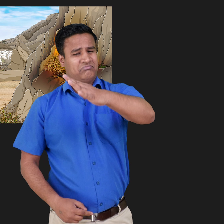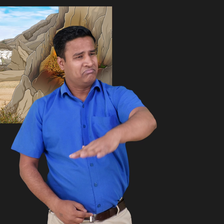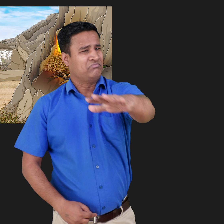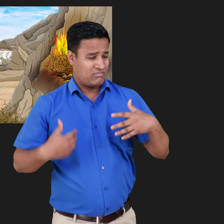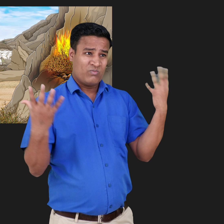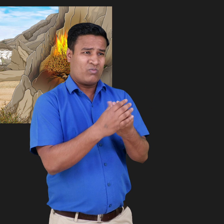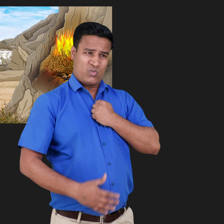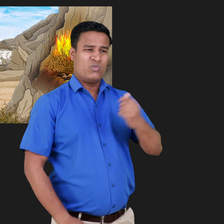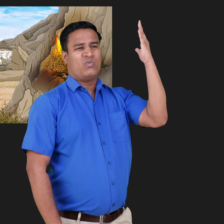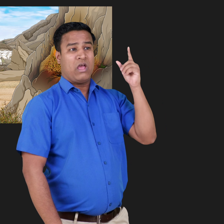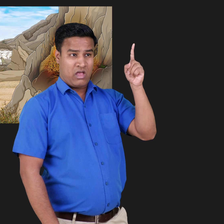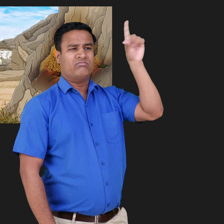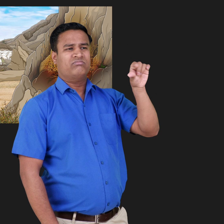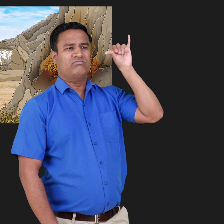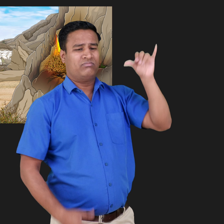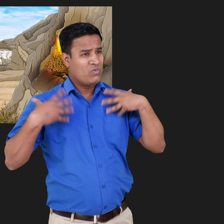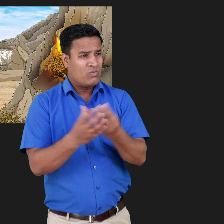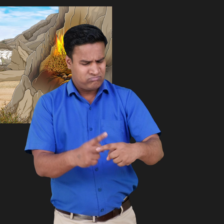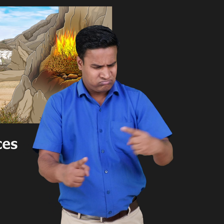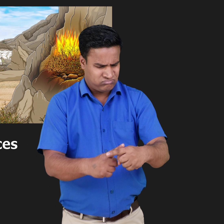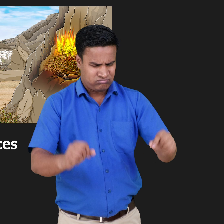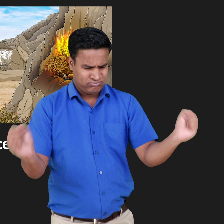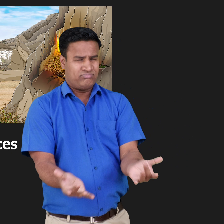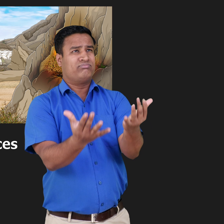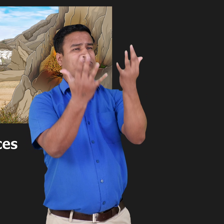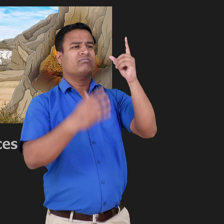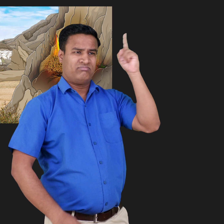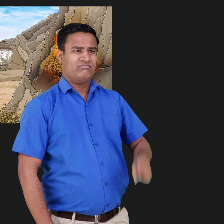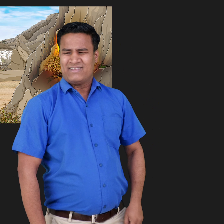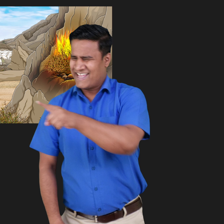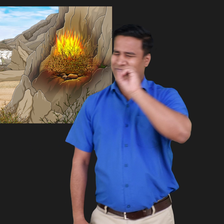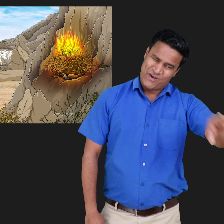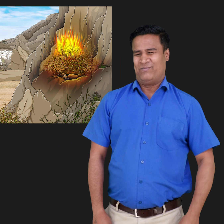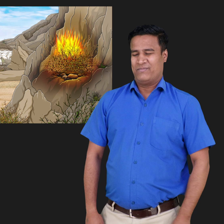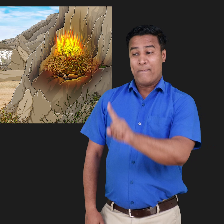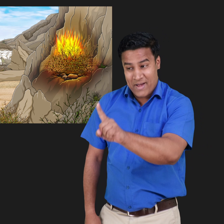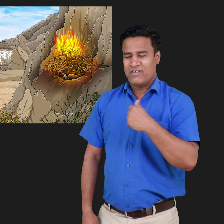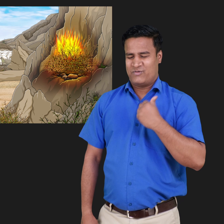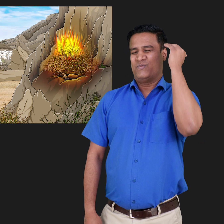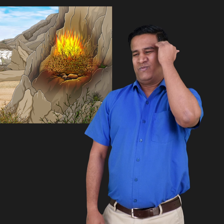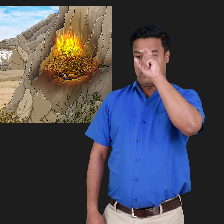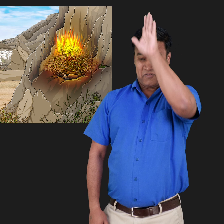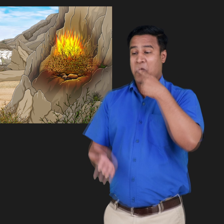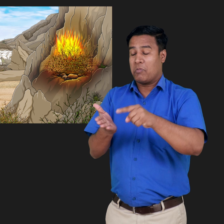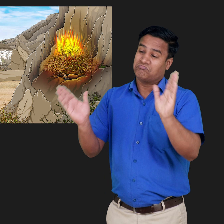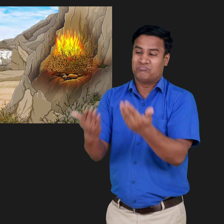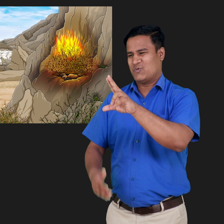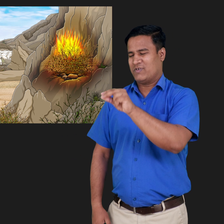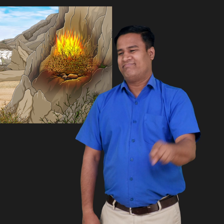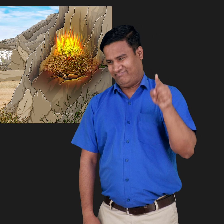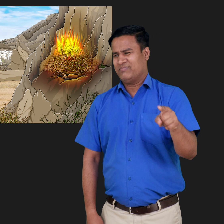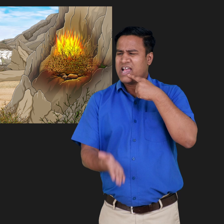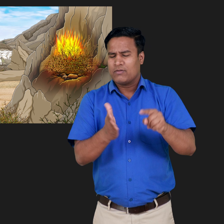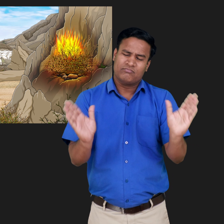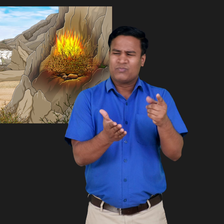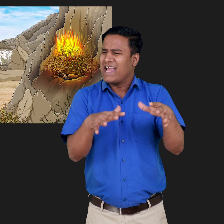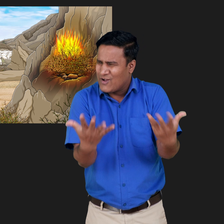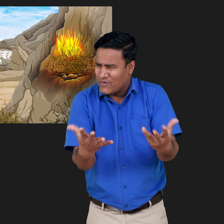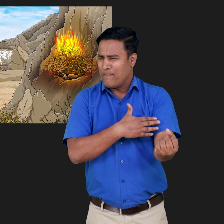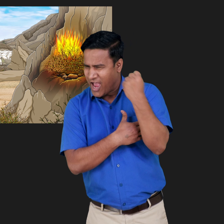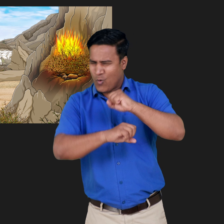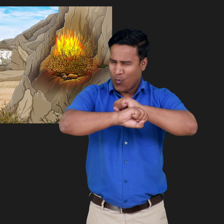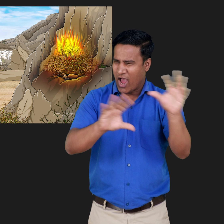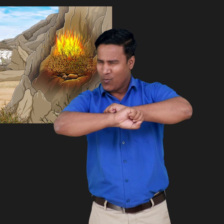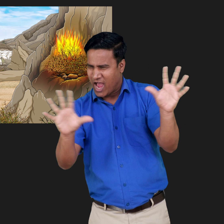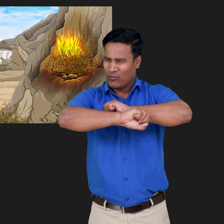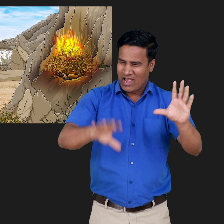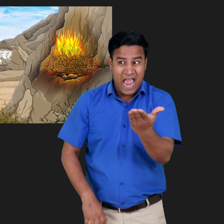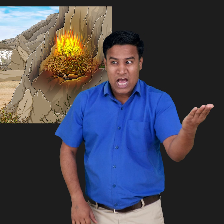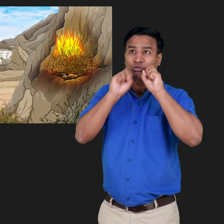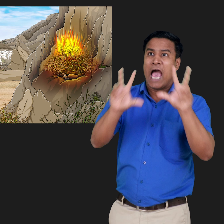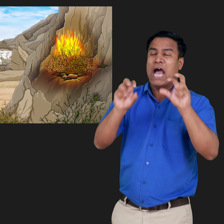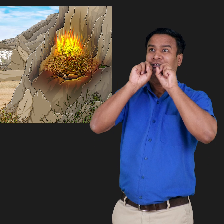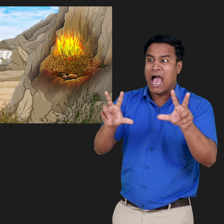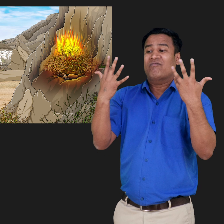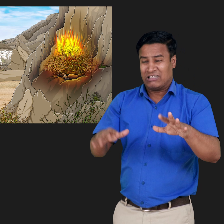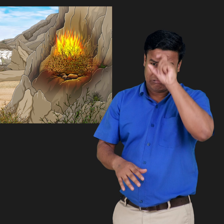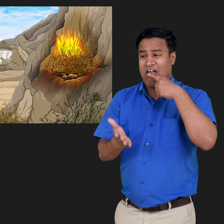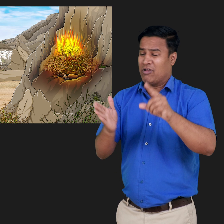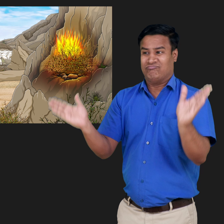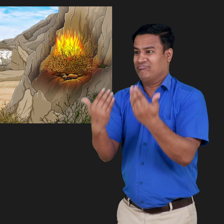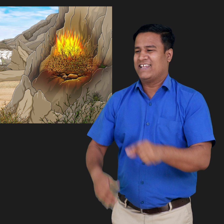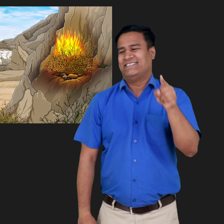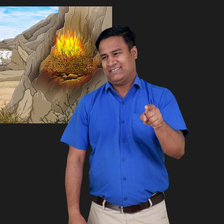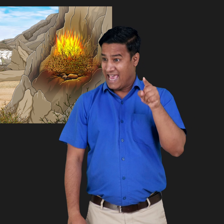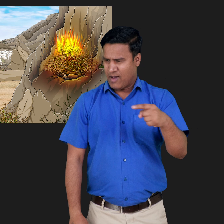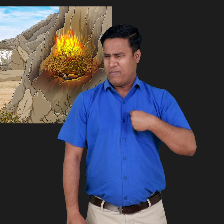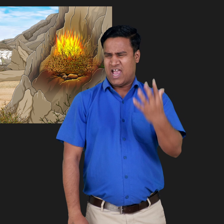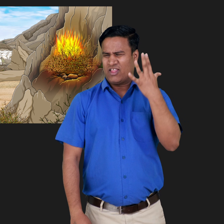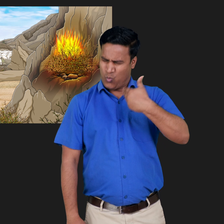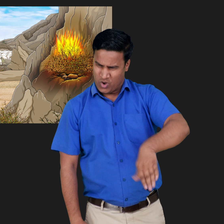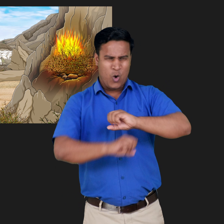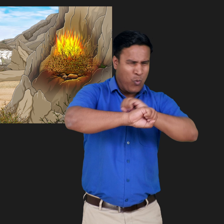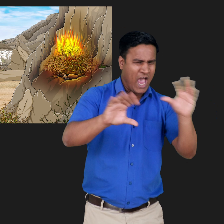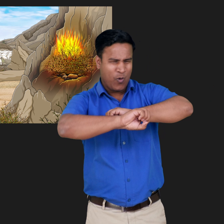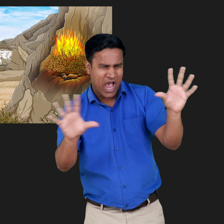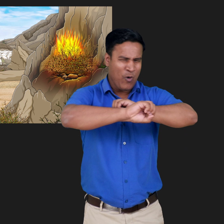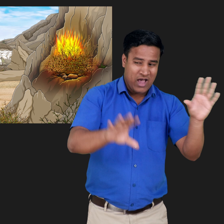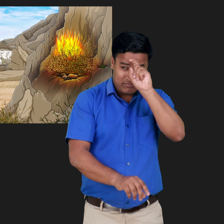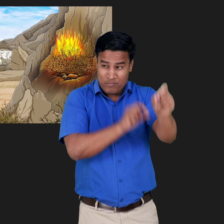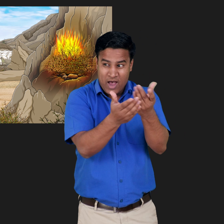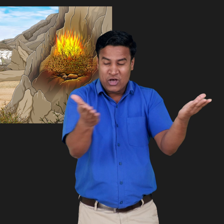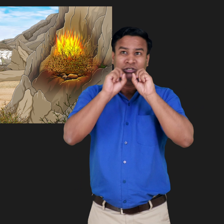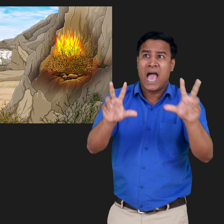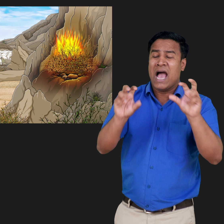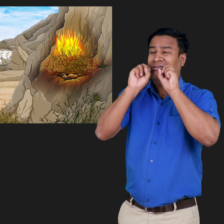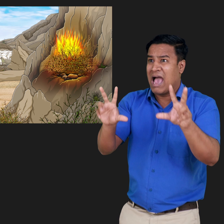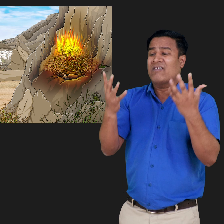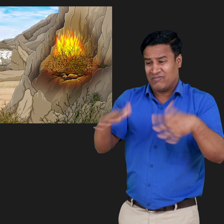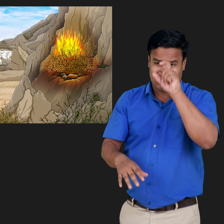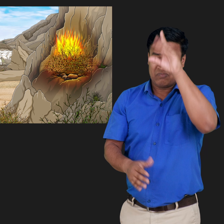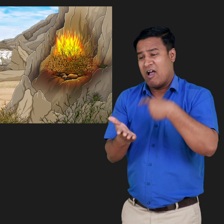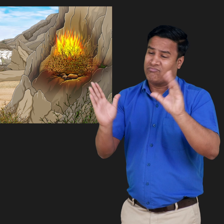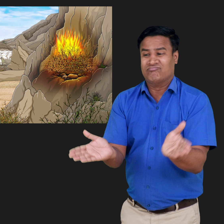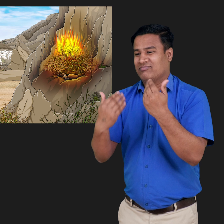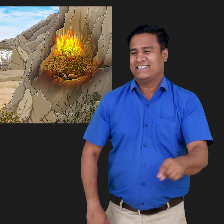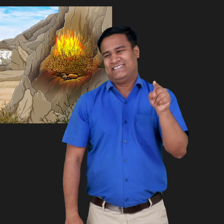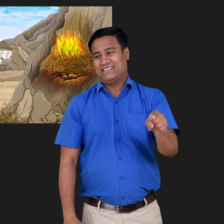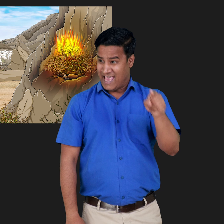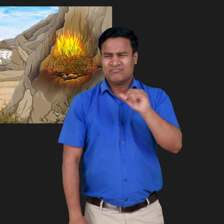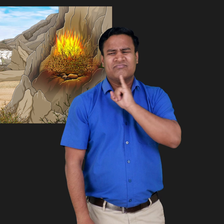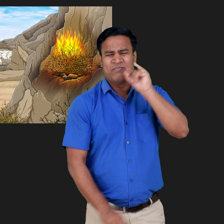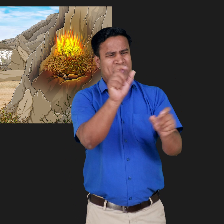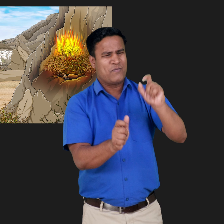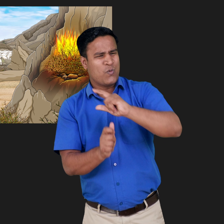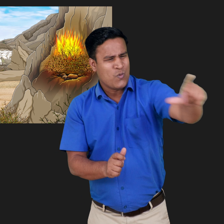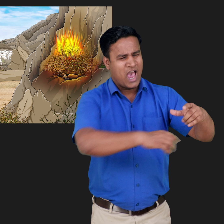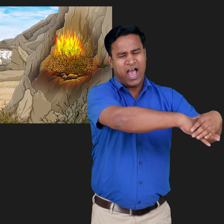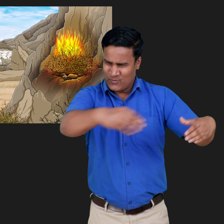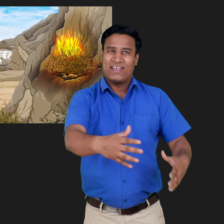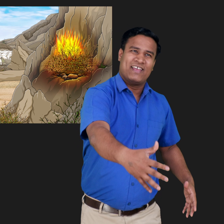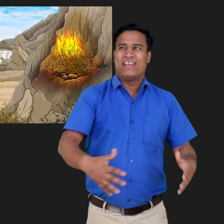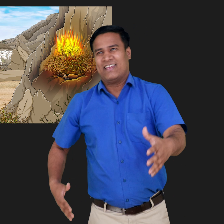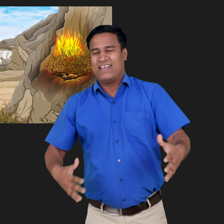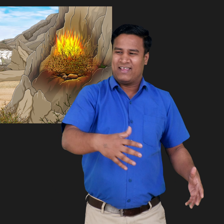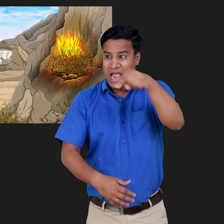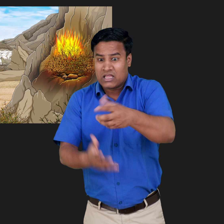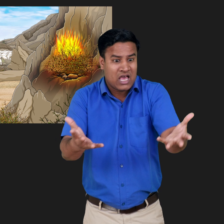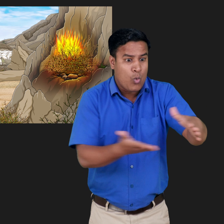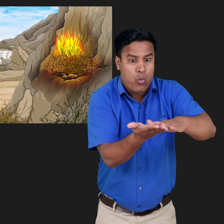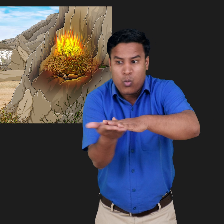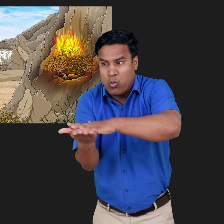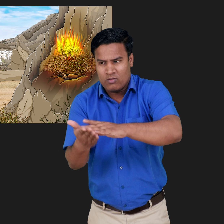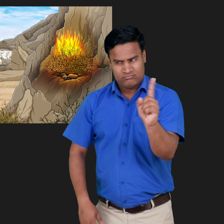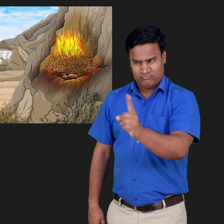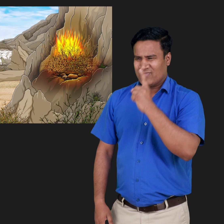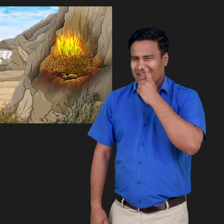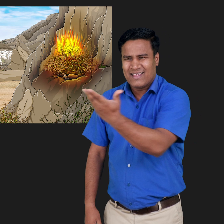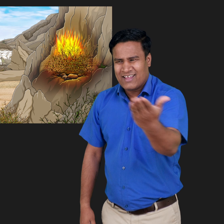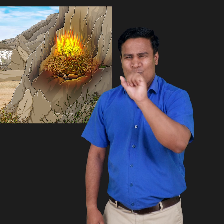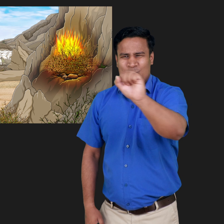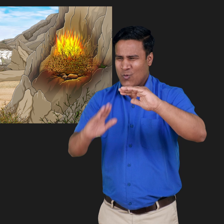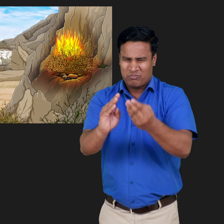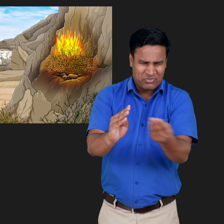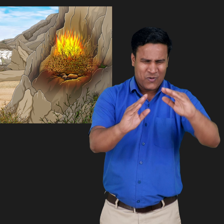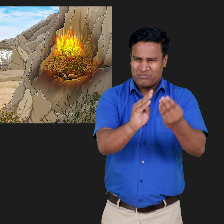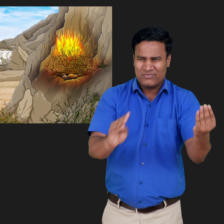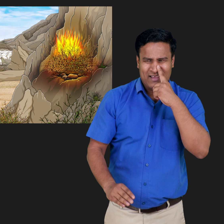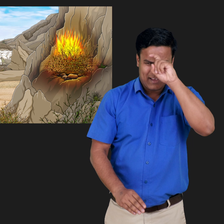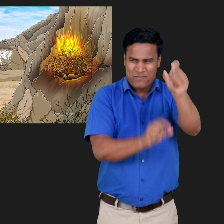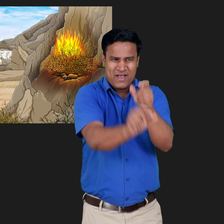But I know that the king of Egypt will not allow you to go unless a mighty hand compels him. So I will stretch out My hand and strike the Egyptians with all the wonders I will perform among them. And after that, he will release you.